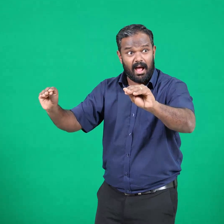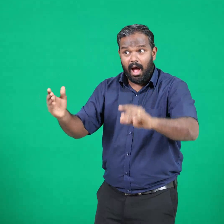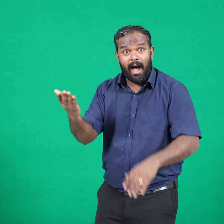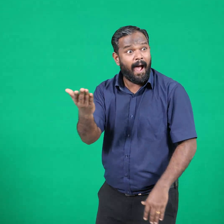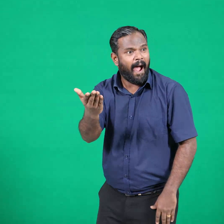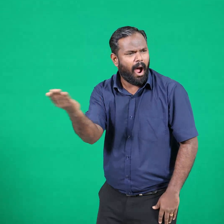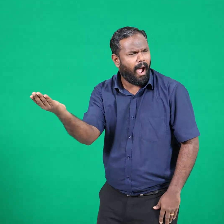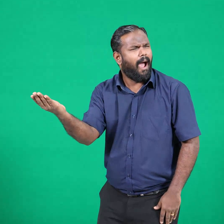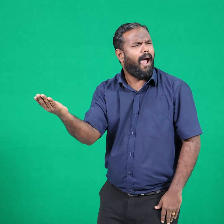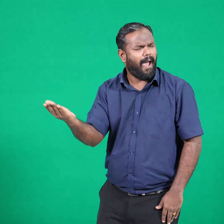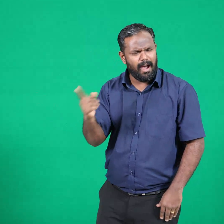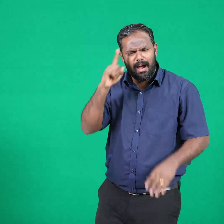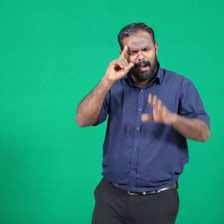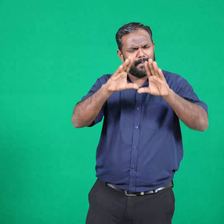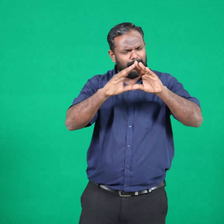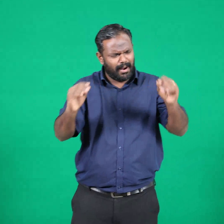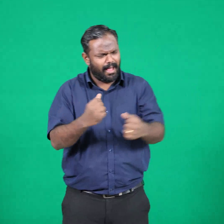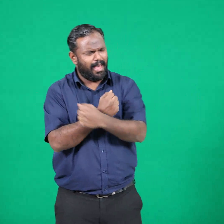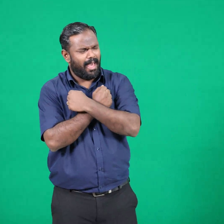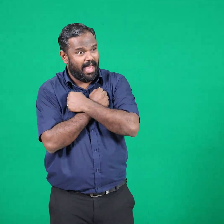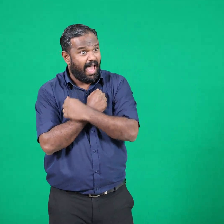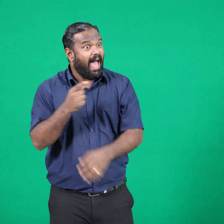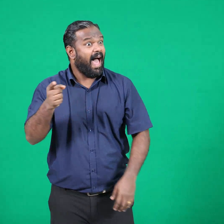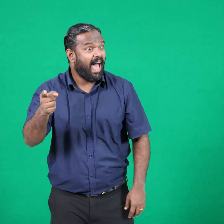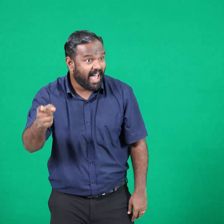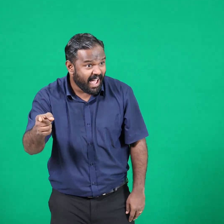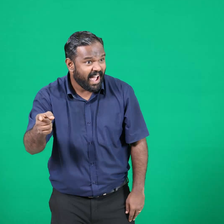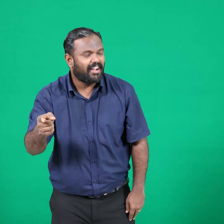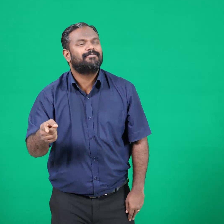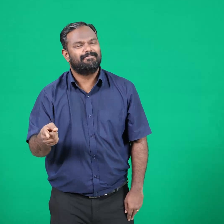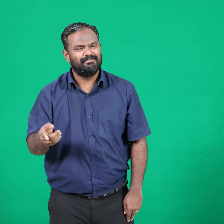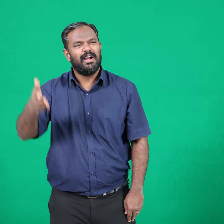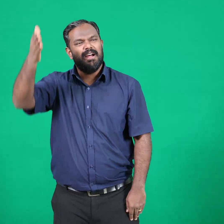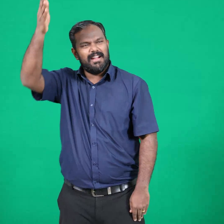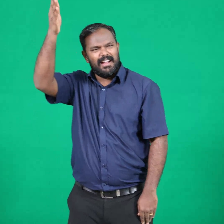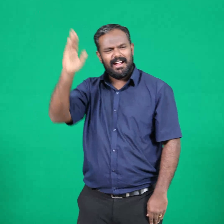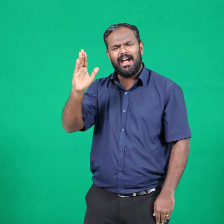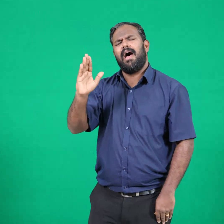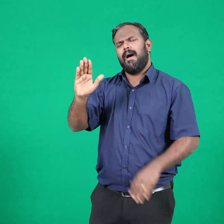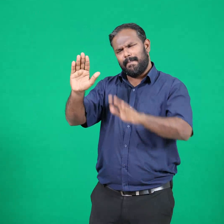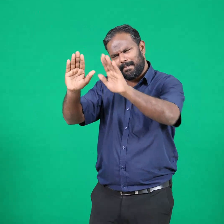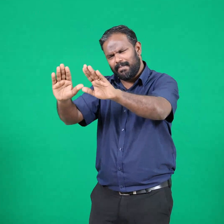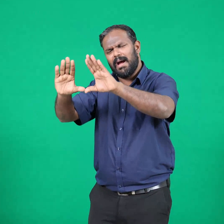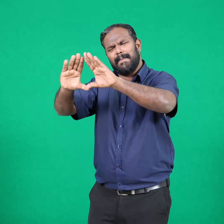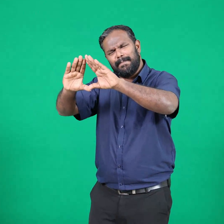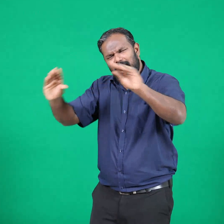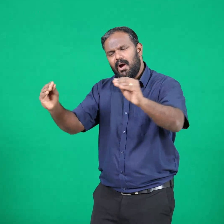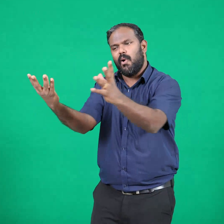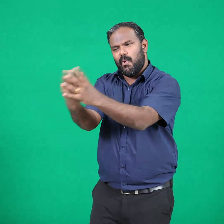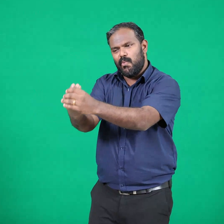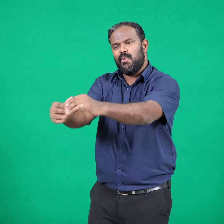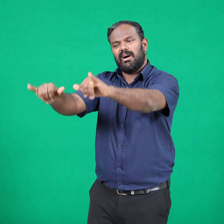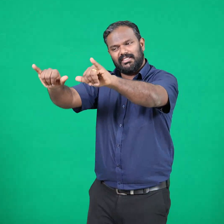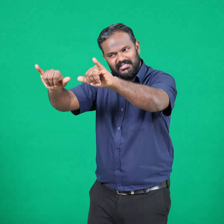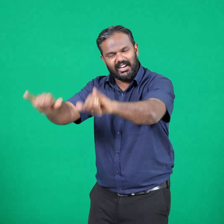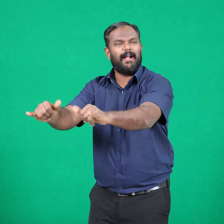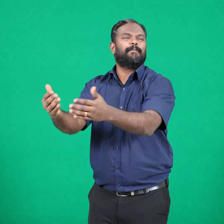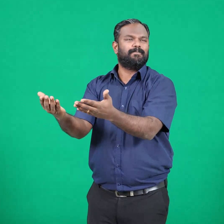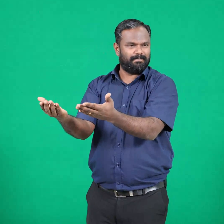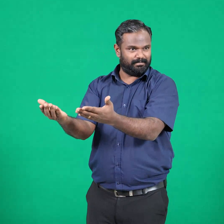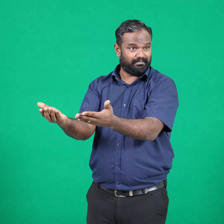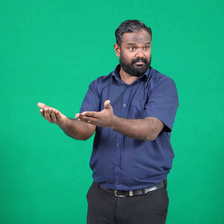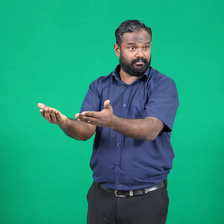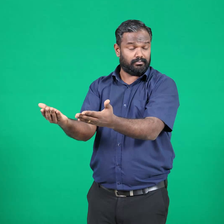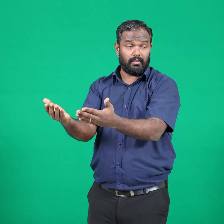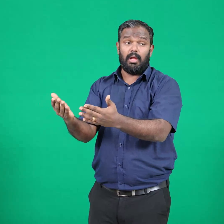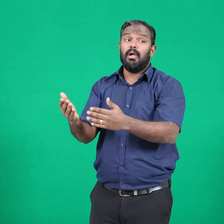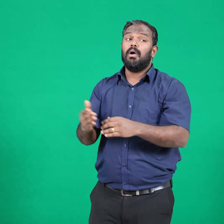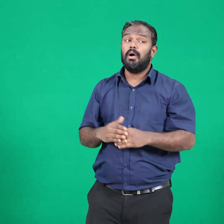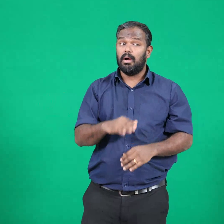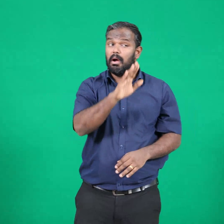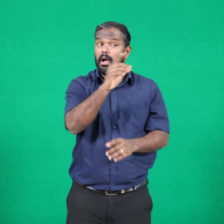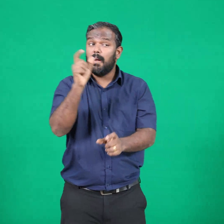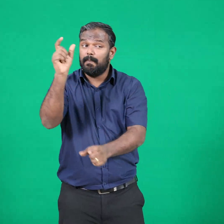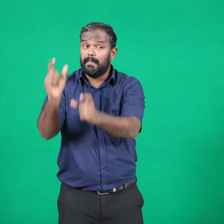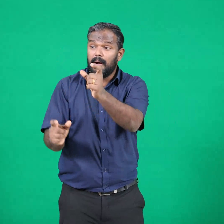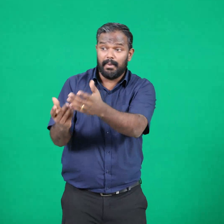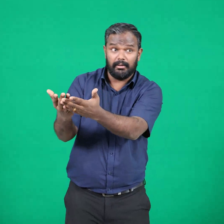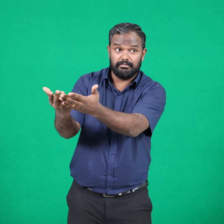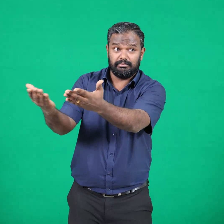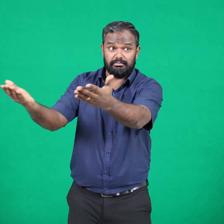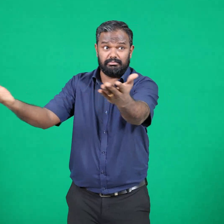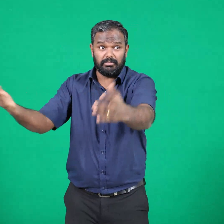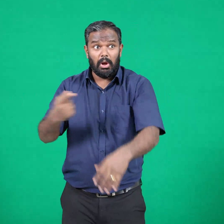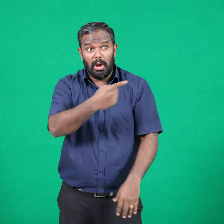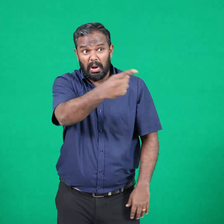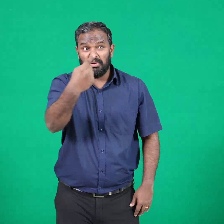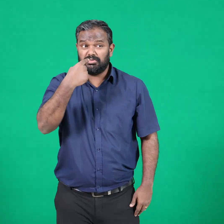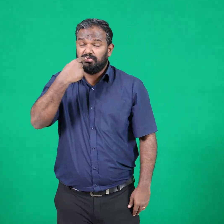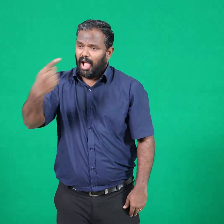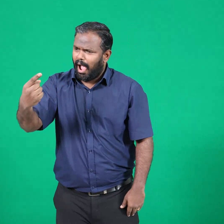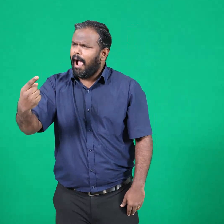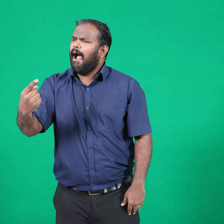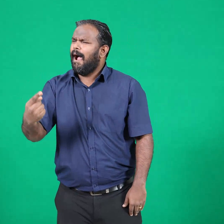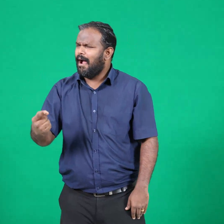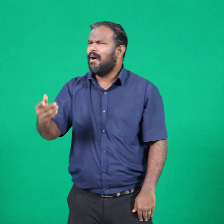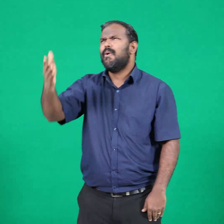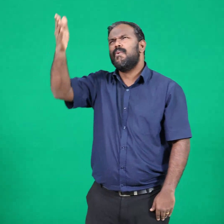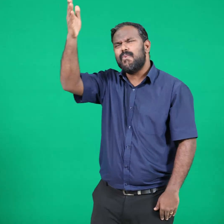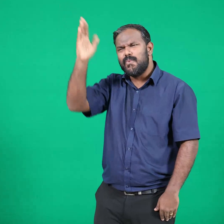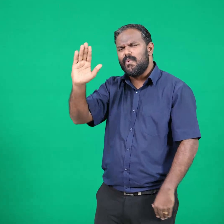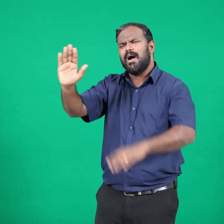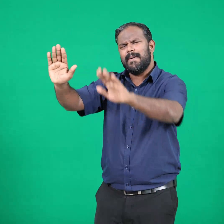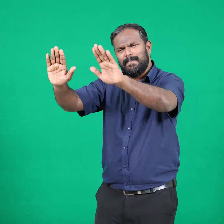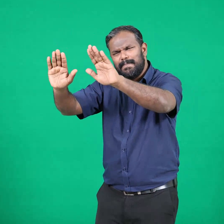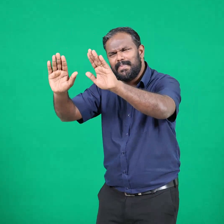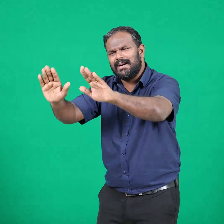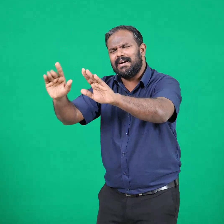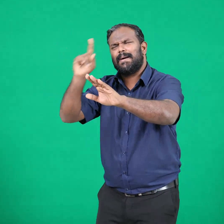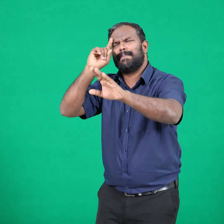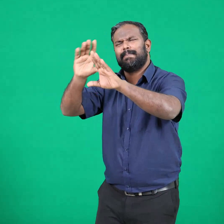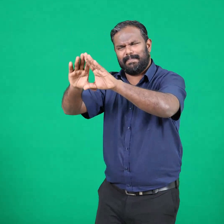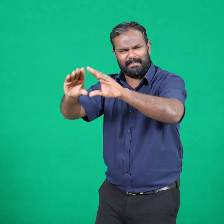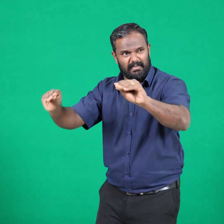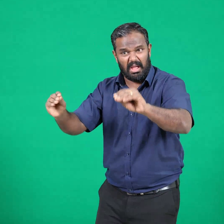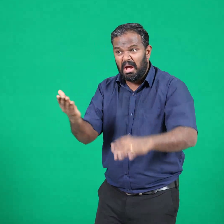if not, it will return to you.